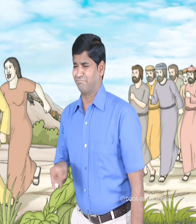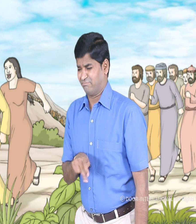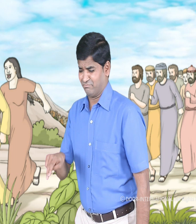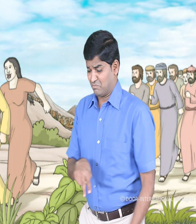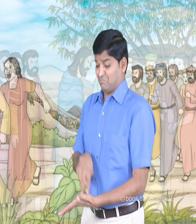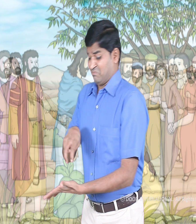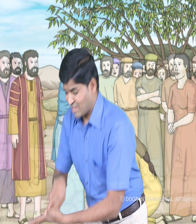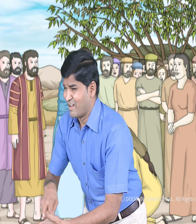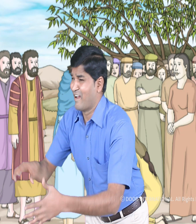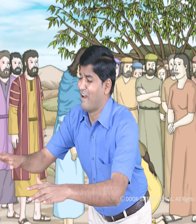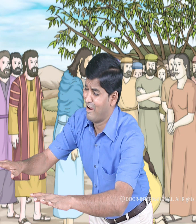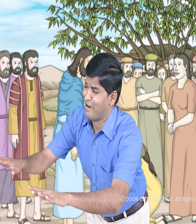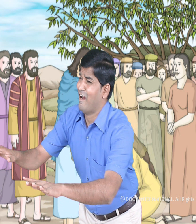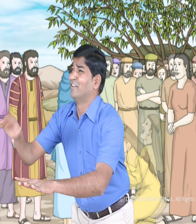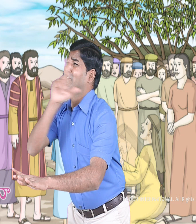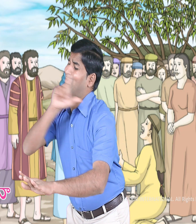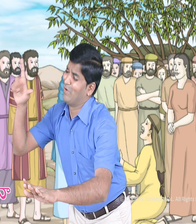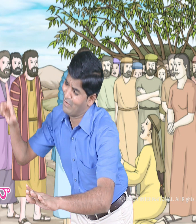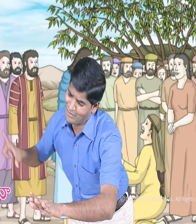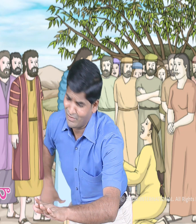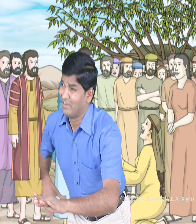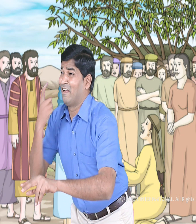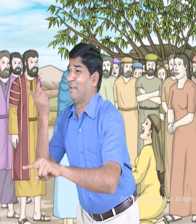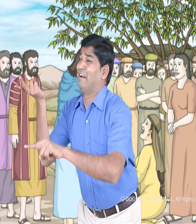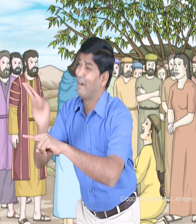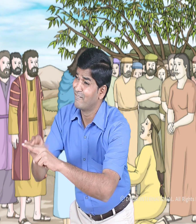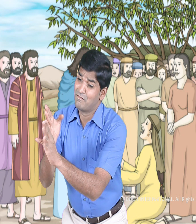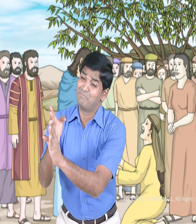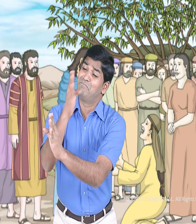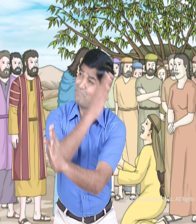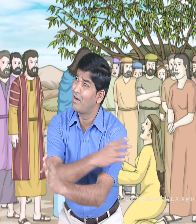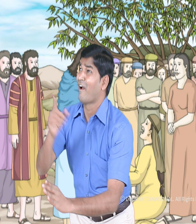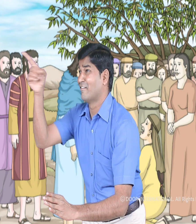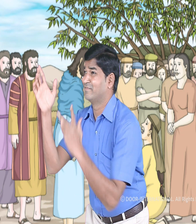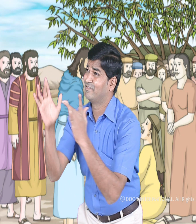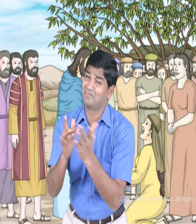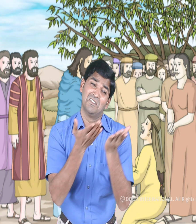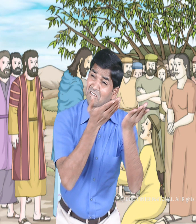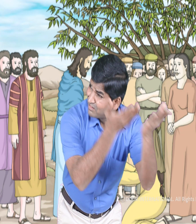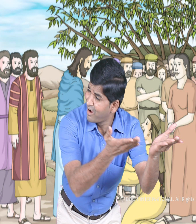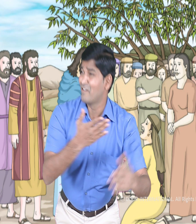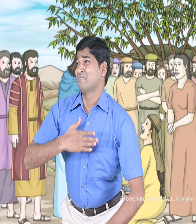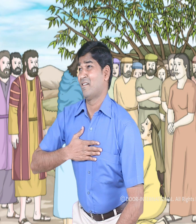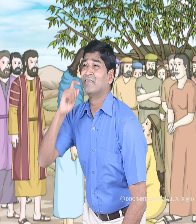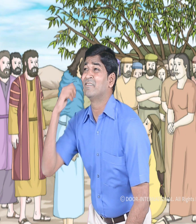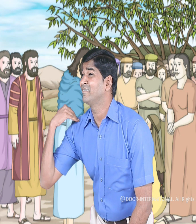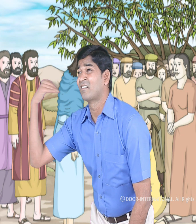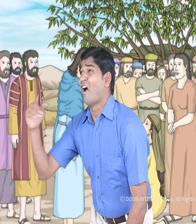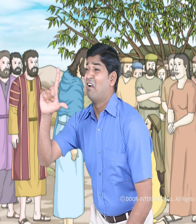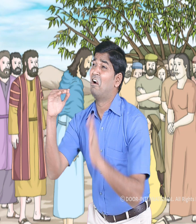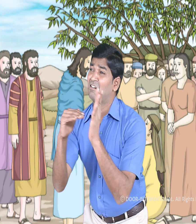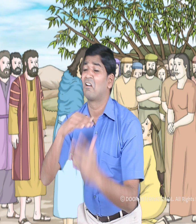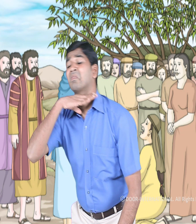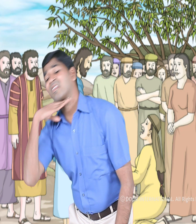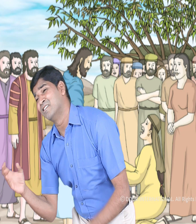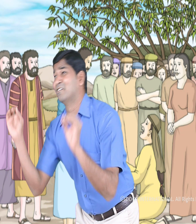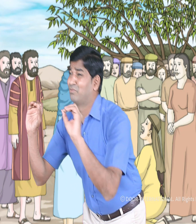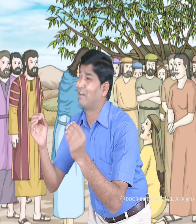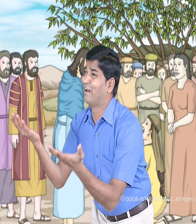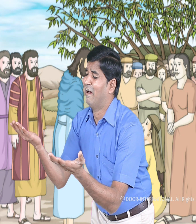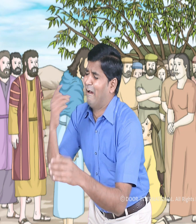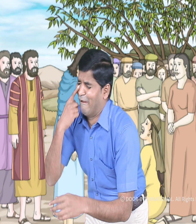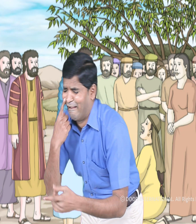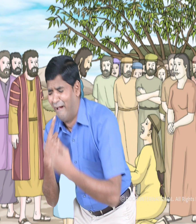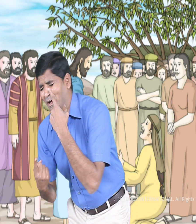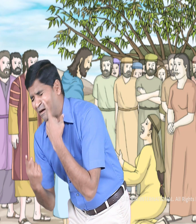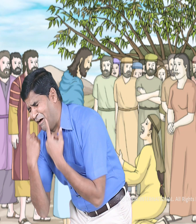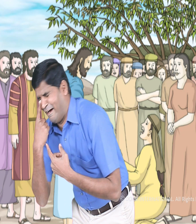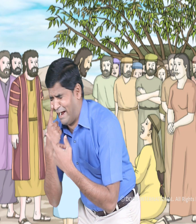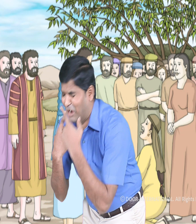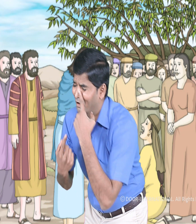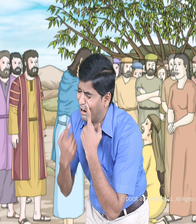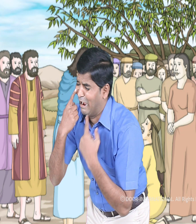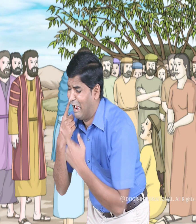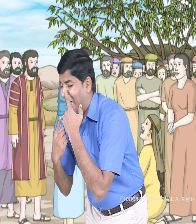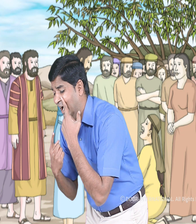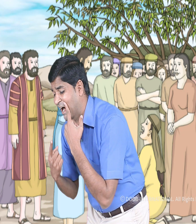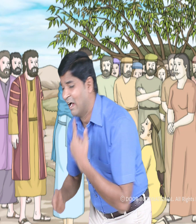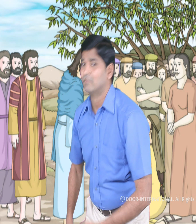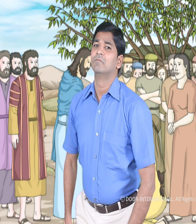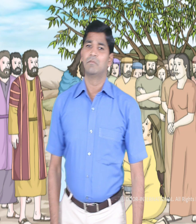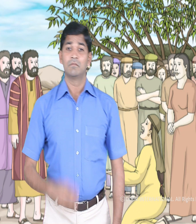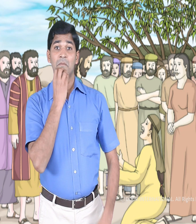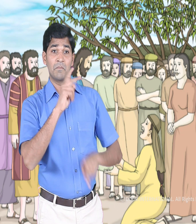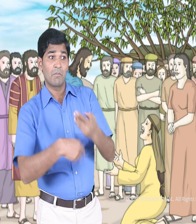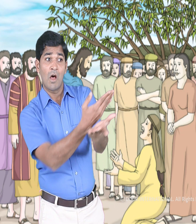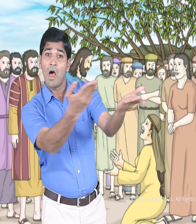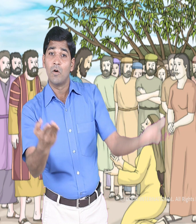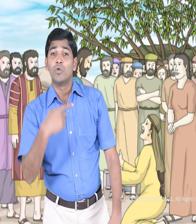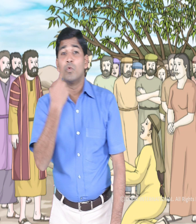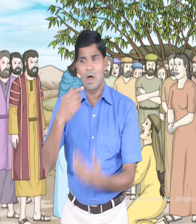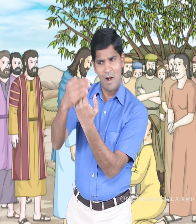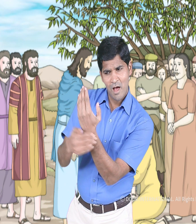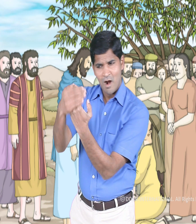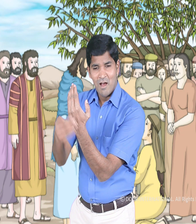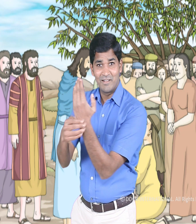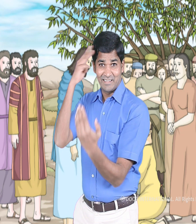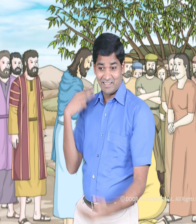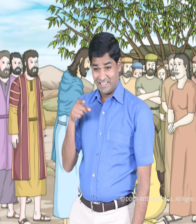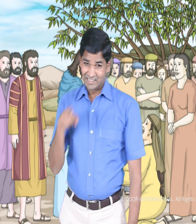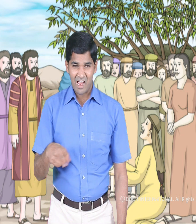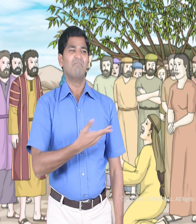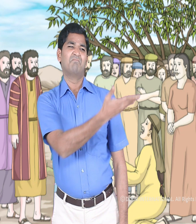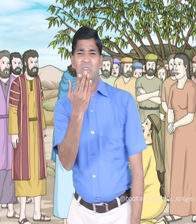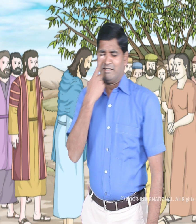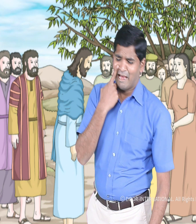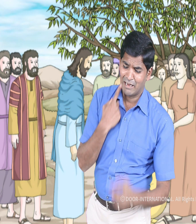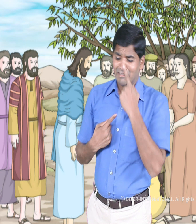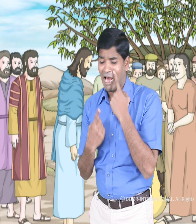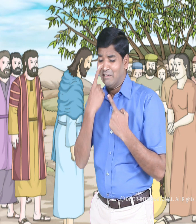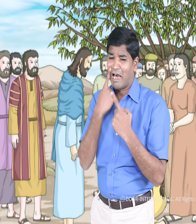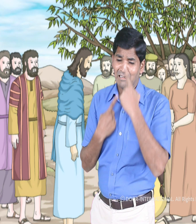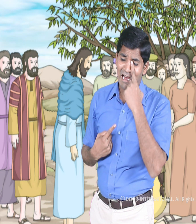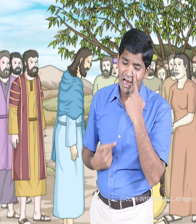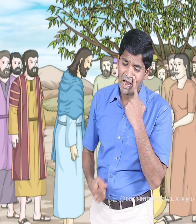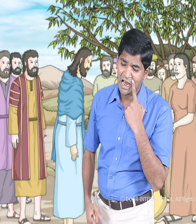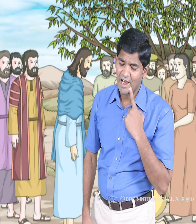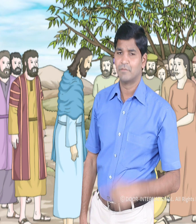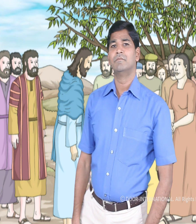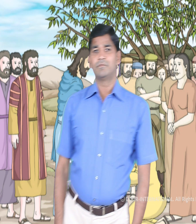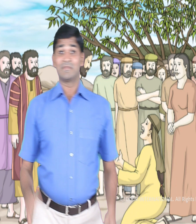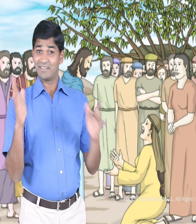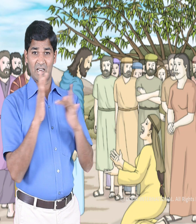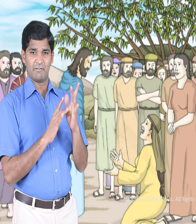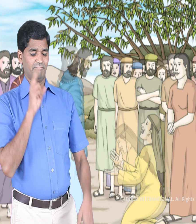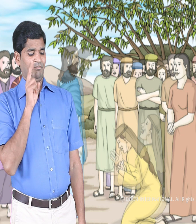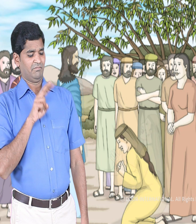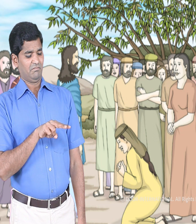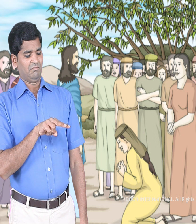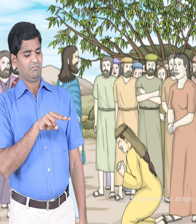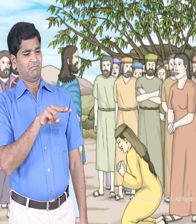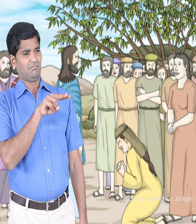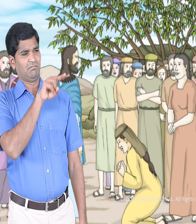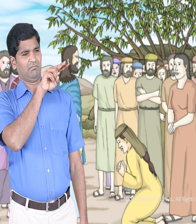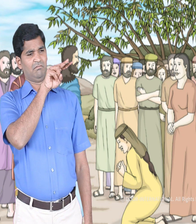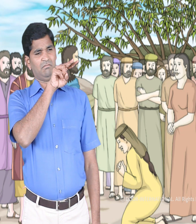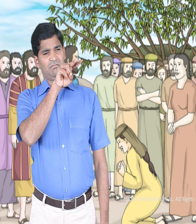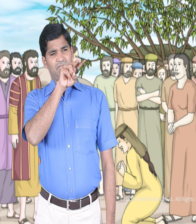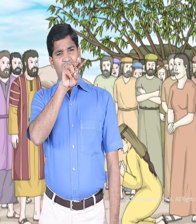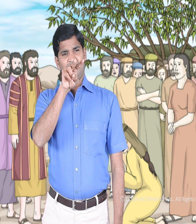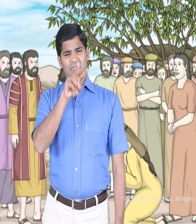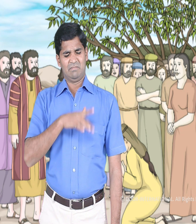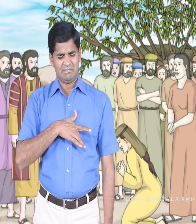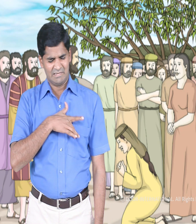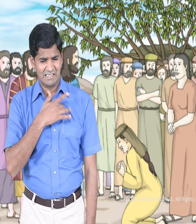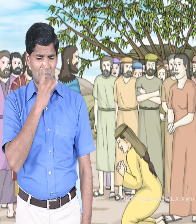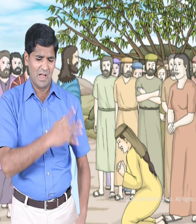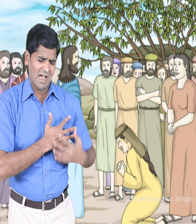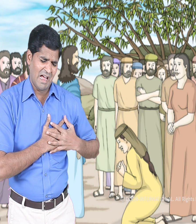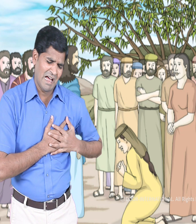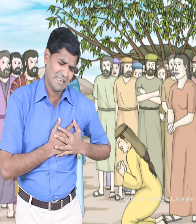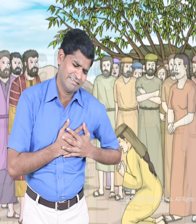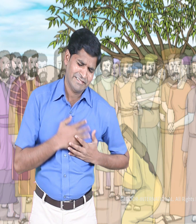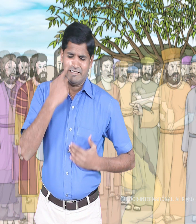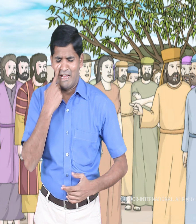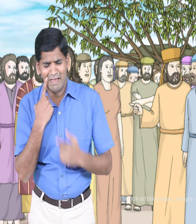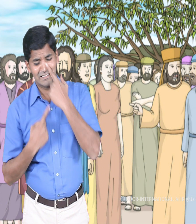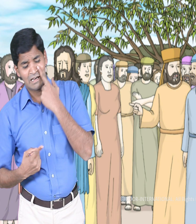When Mary came to Jesus and saw Him, she fell at His feet and said, “Lord, if You had been here, my brother would not have died.”